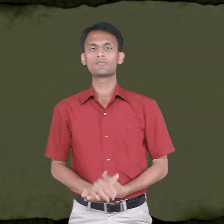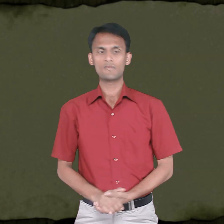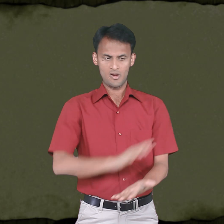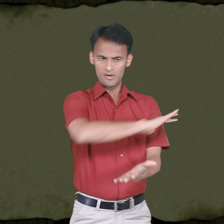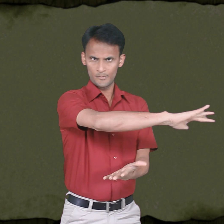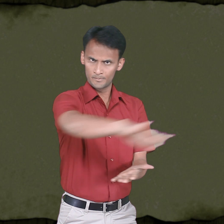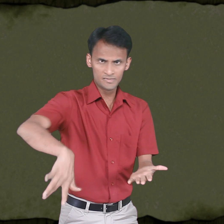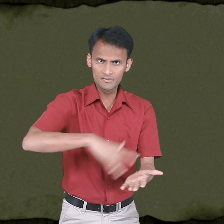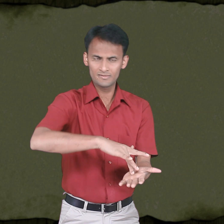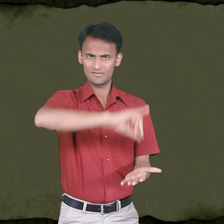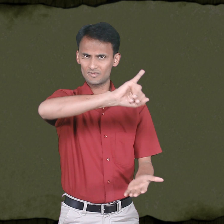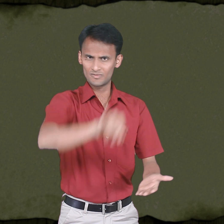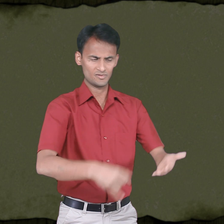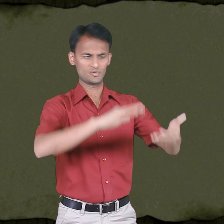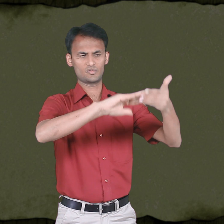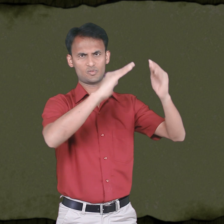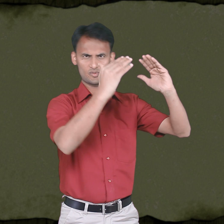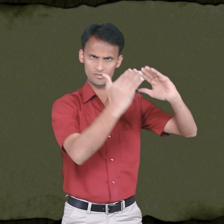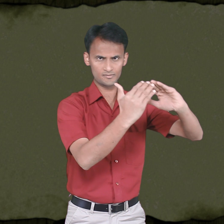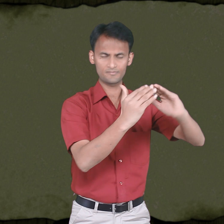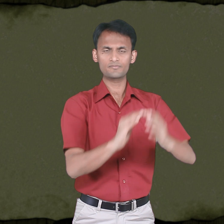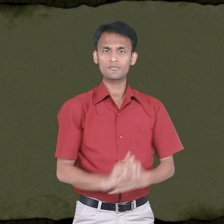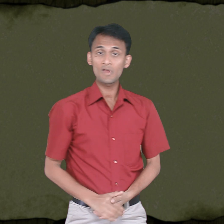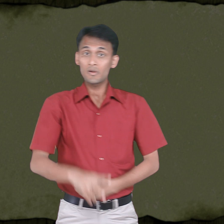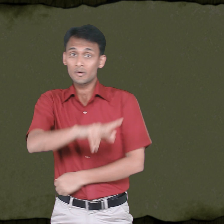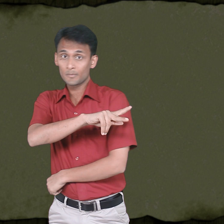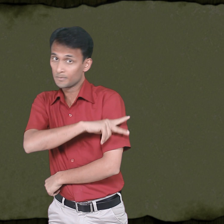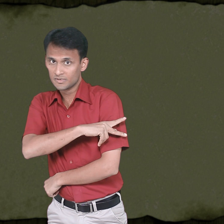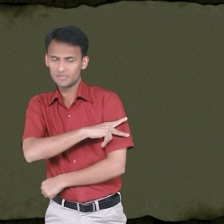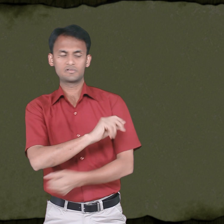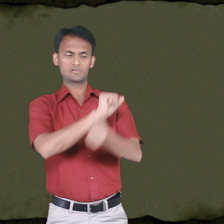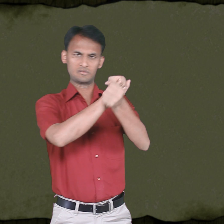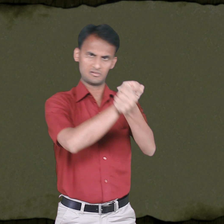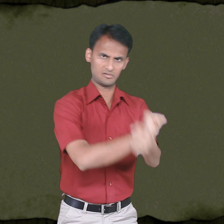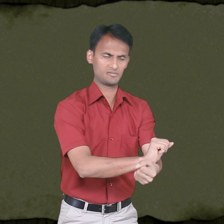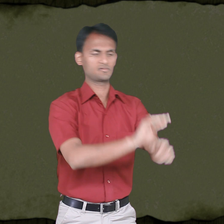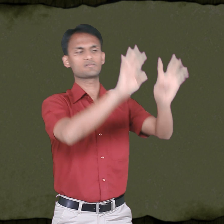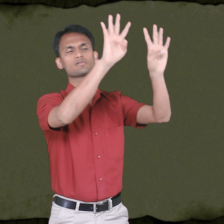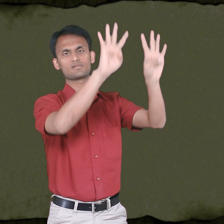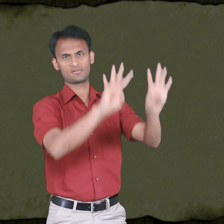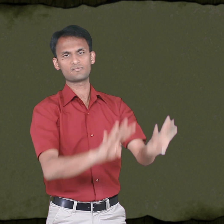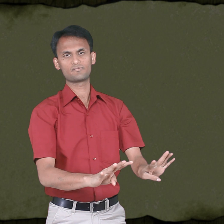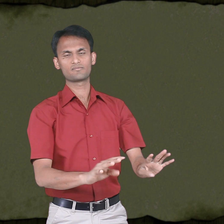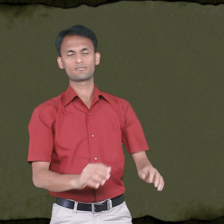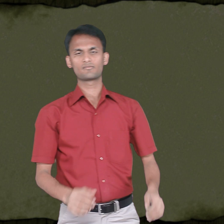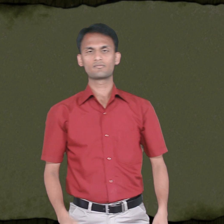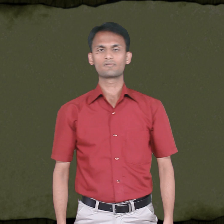Paul is imprisoned in Jerusalem